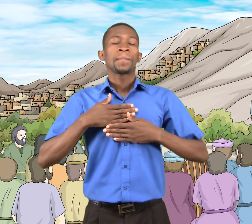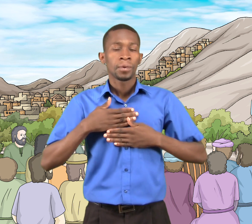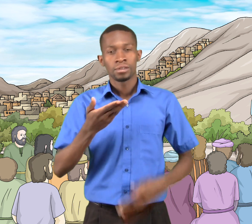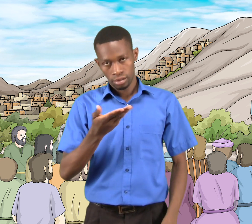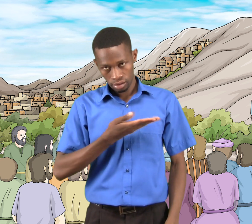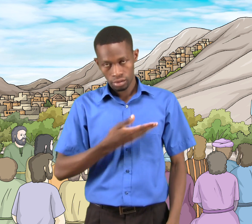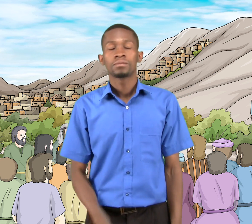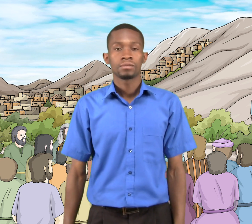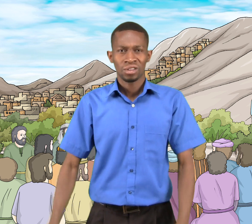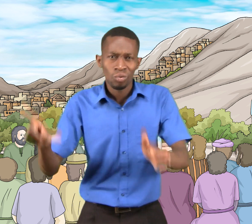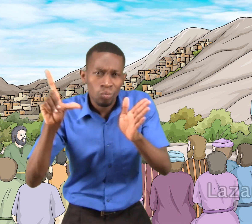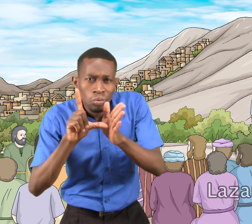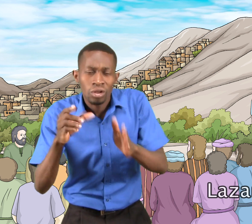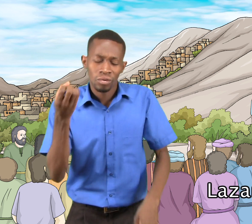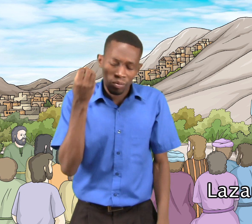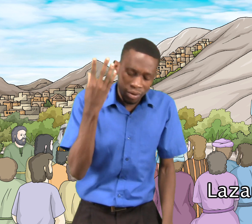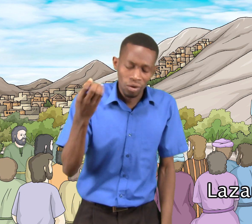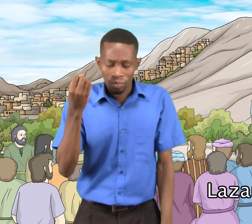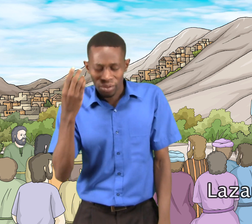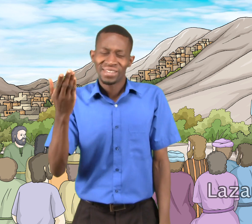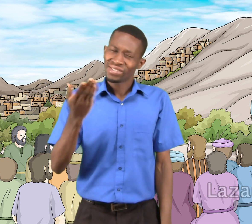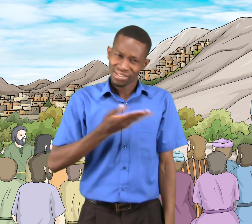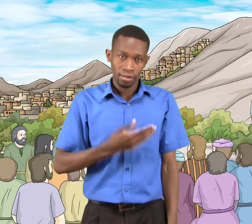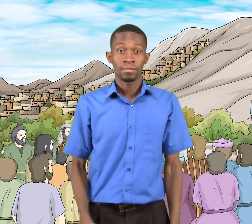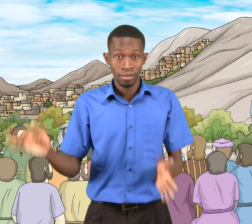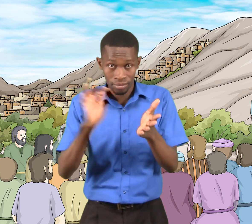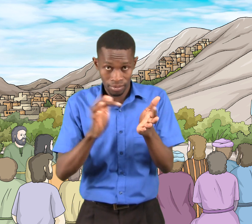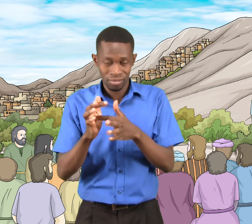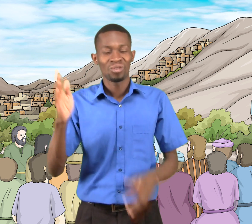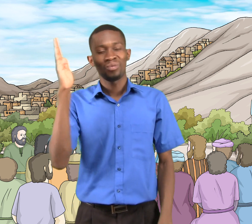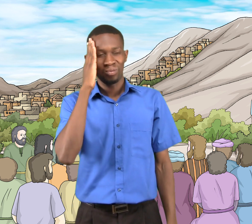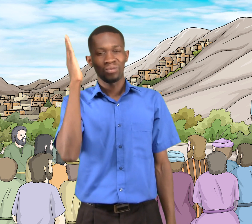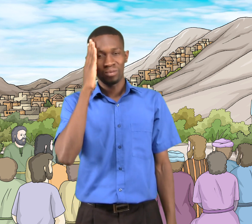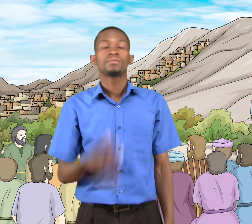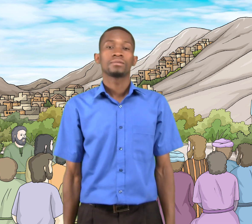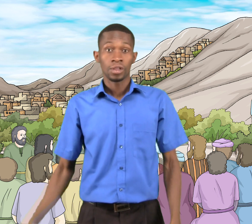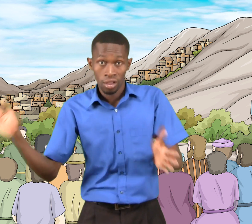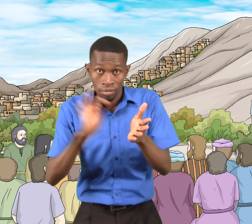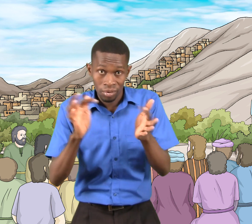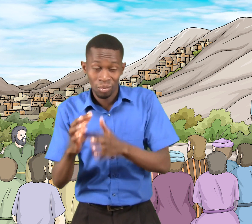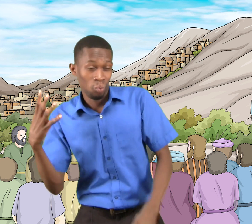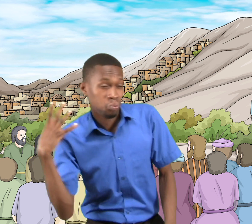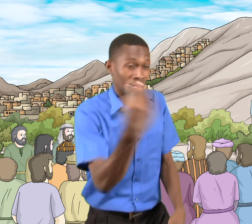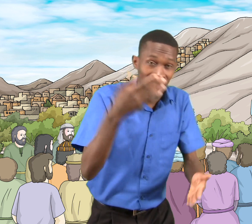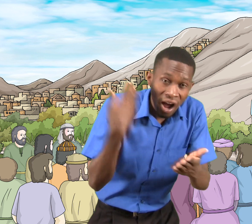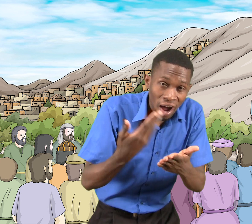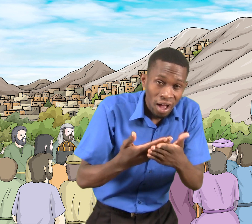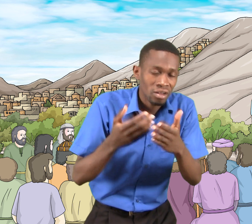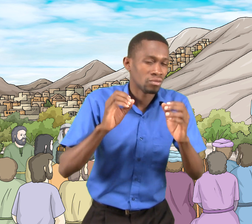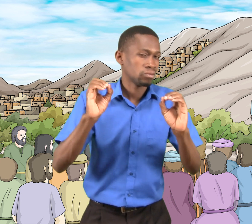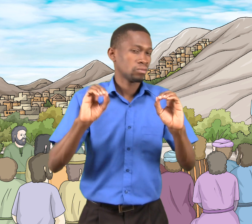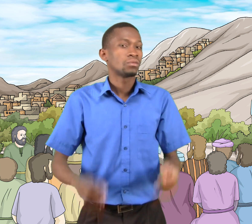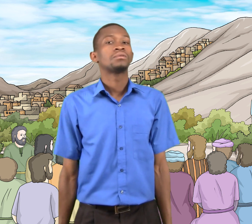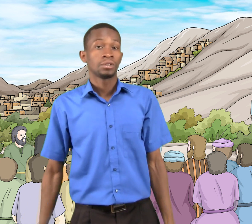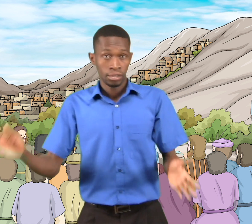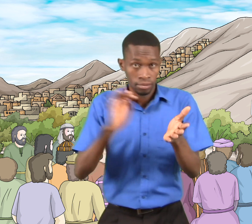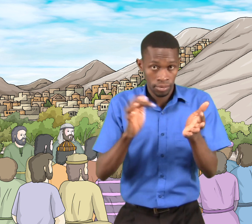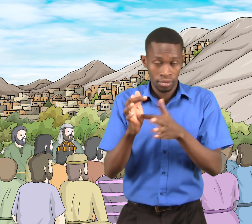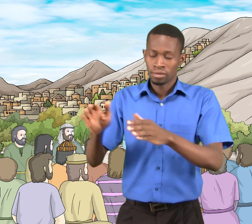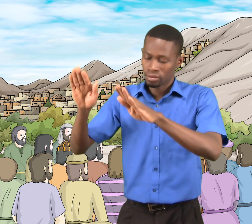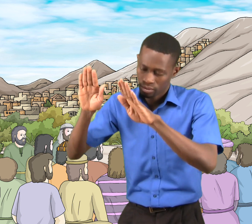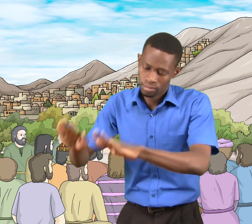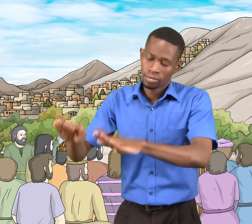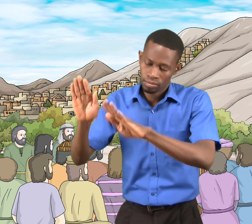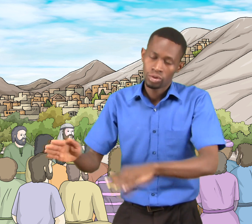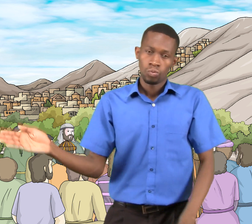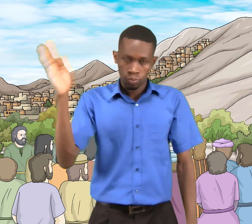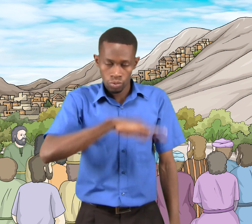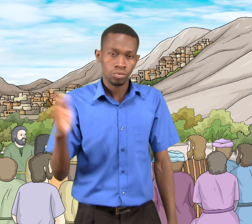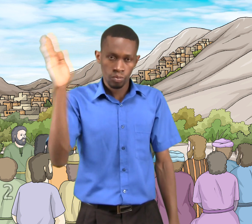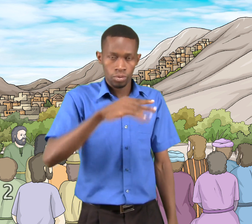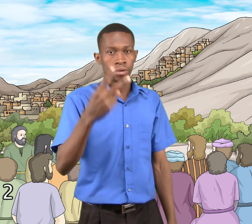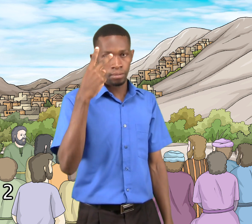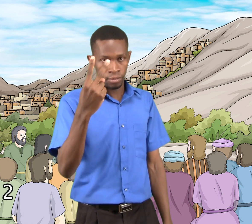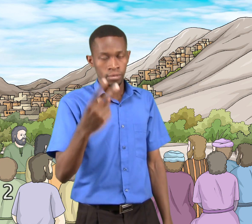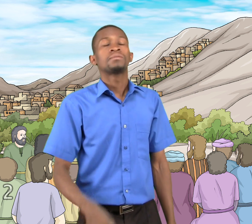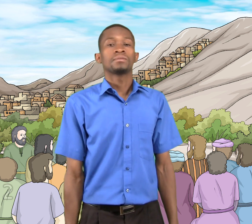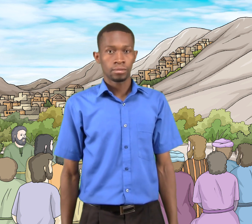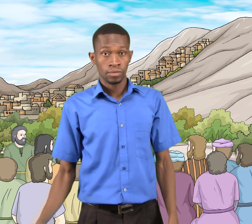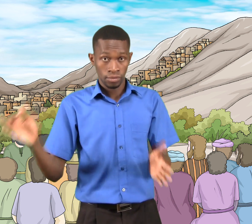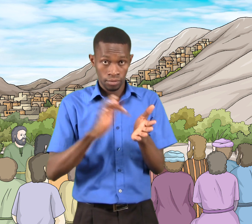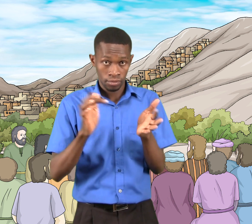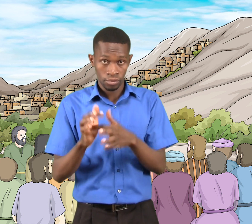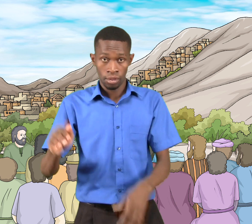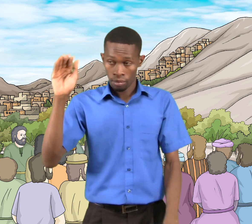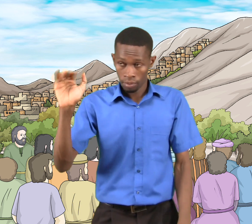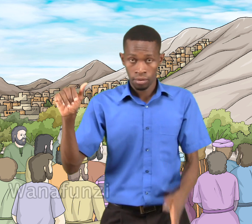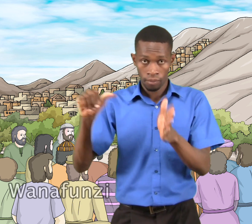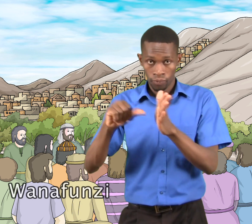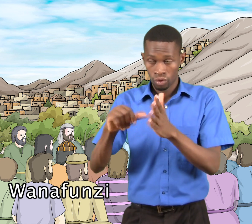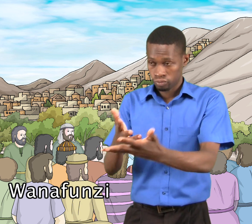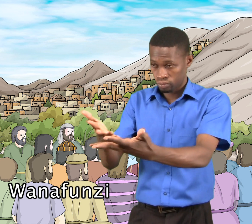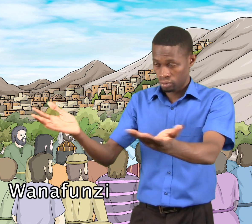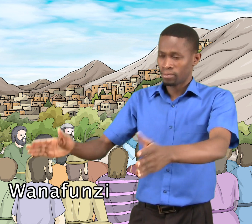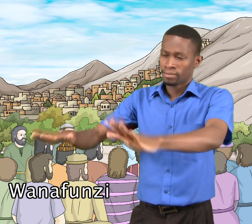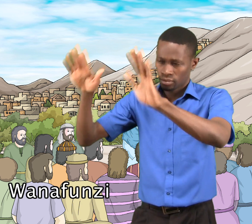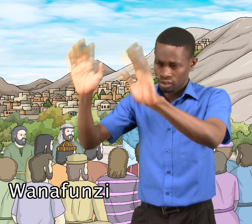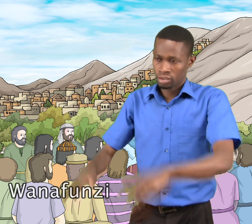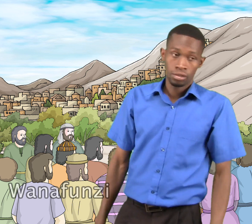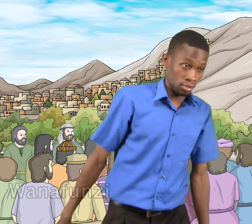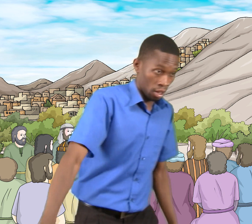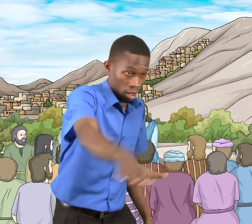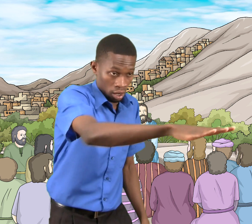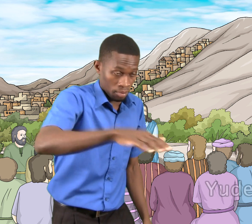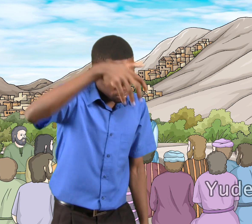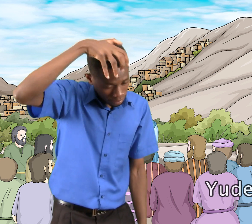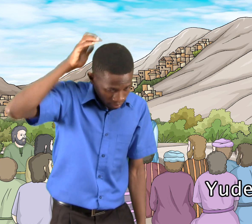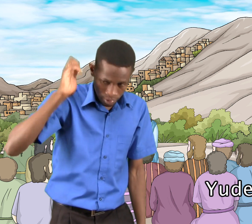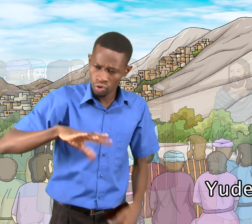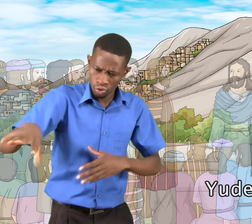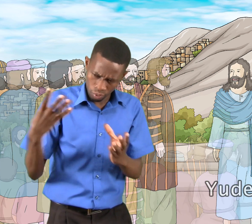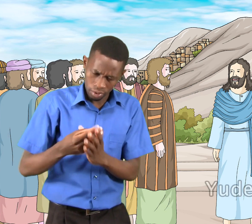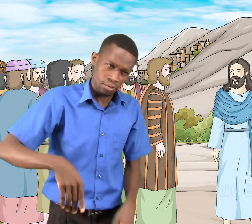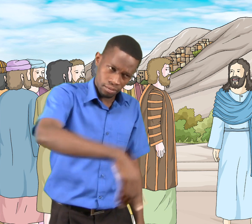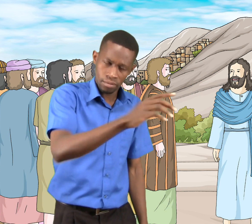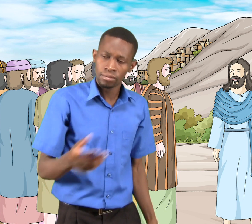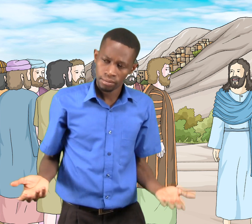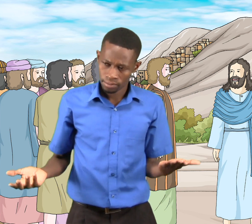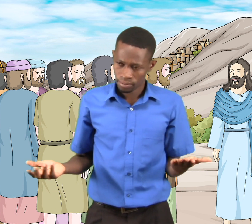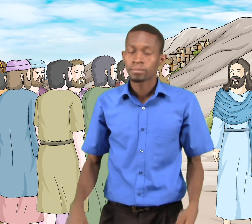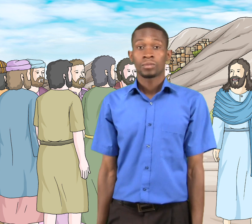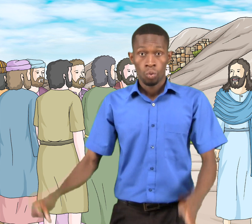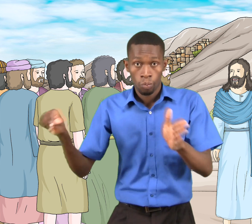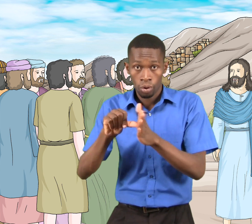So on hearing that Lazarus was sick, He stayed where He was for two days, and then He said to the disciples, “Let us go back to Judea.”